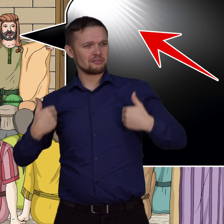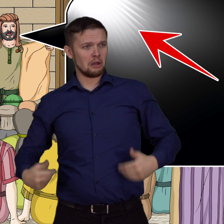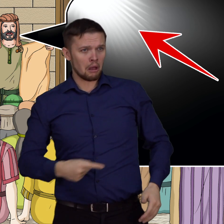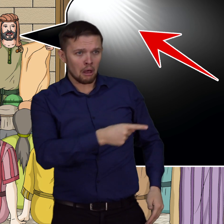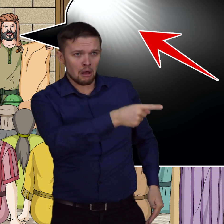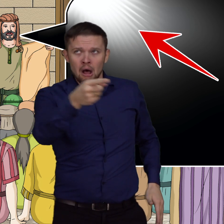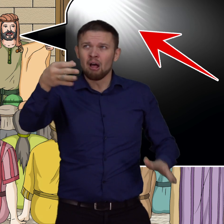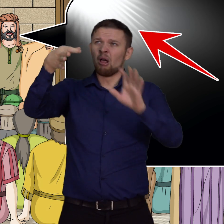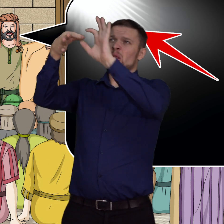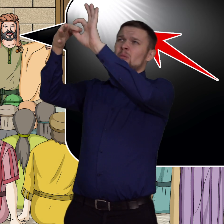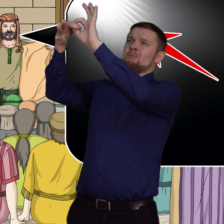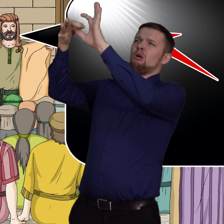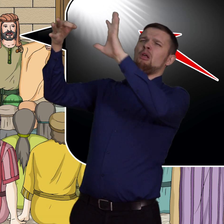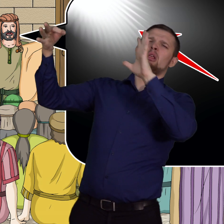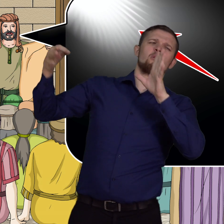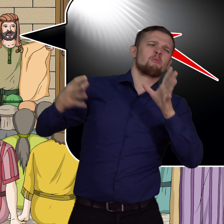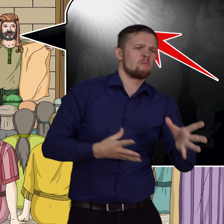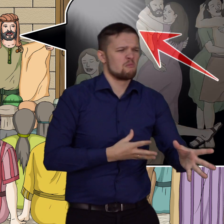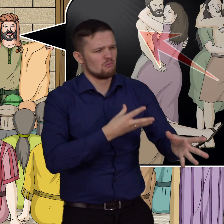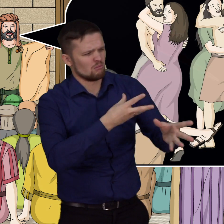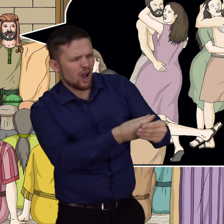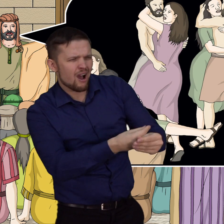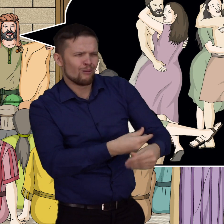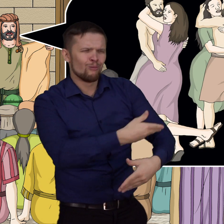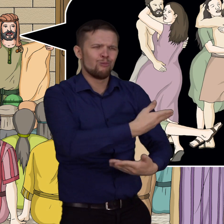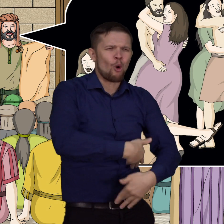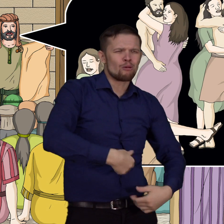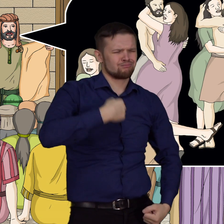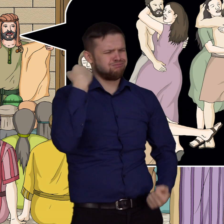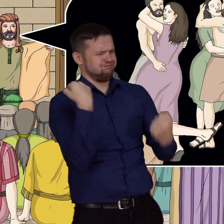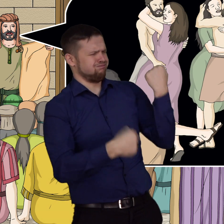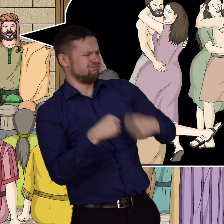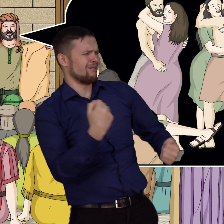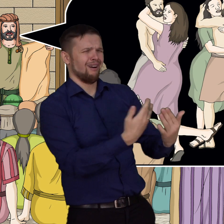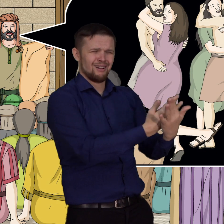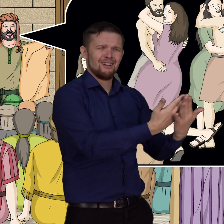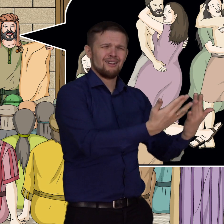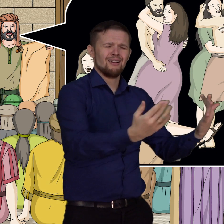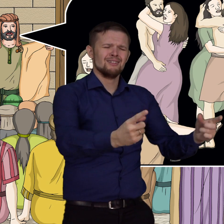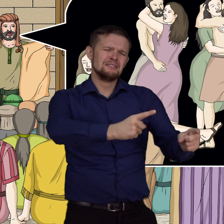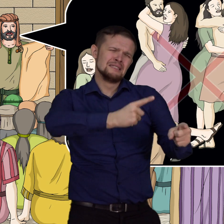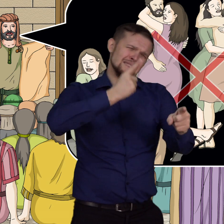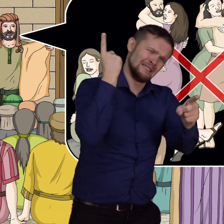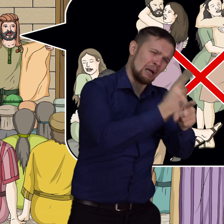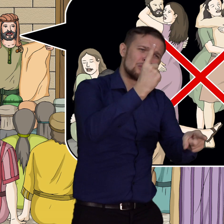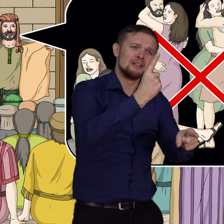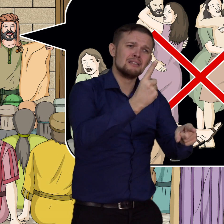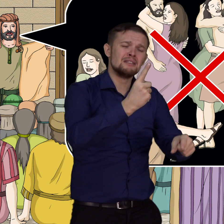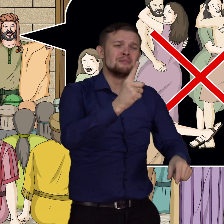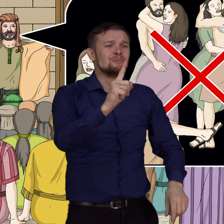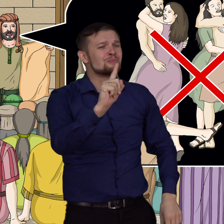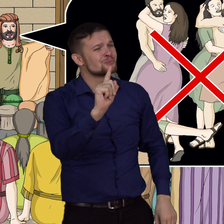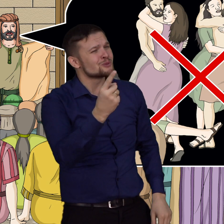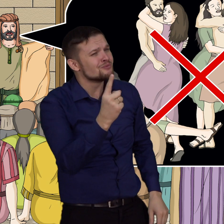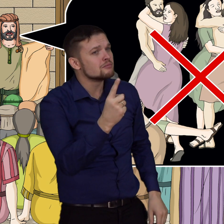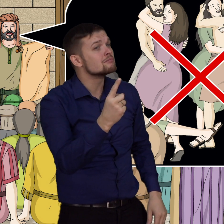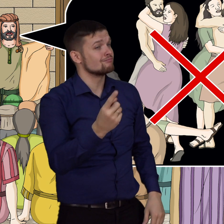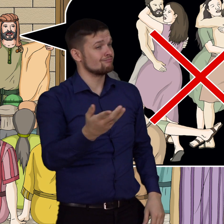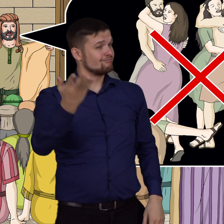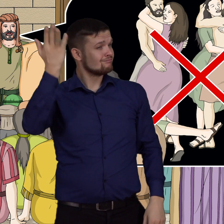Shall I then take the members of Christ and unite them with a prostitute?